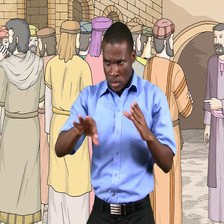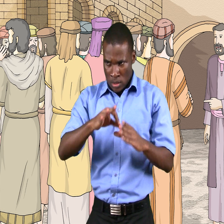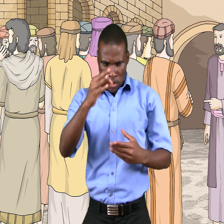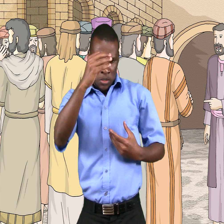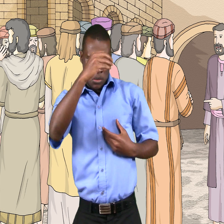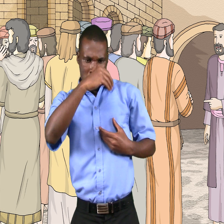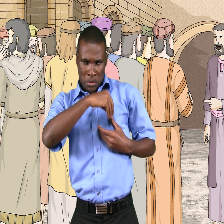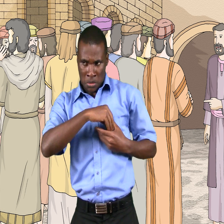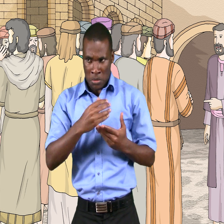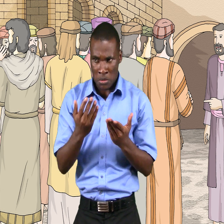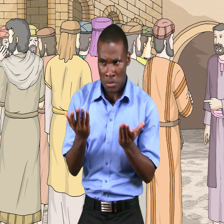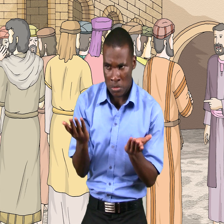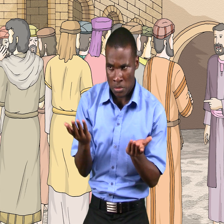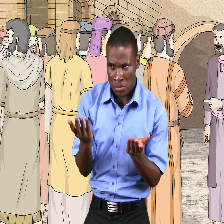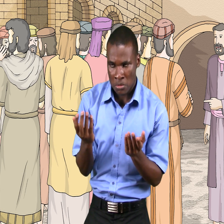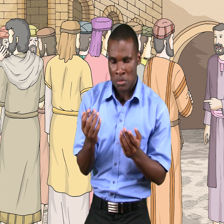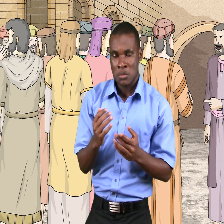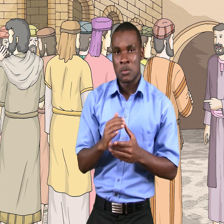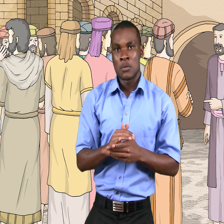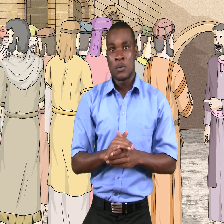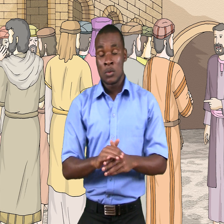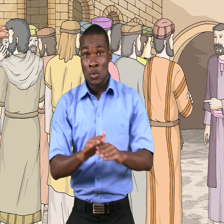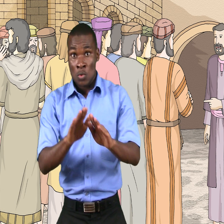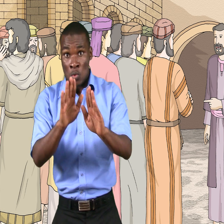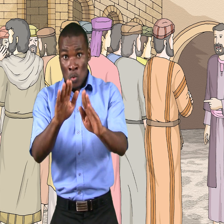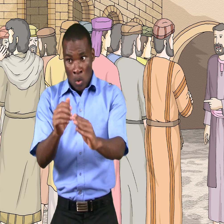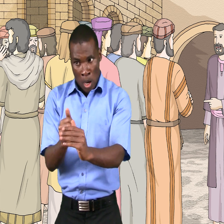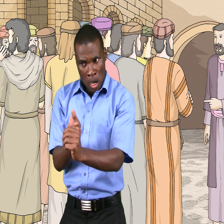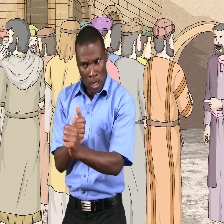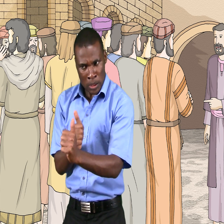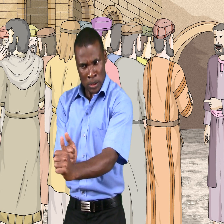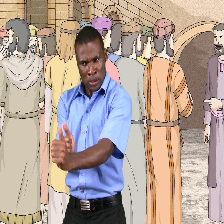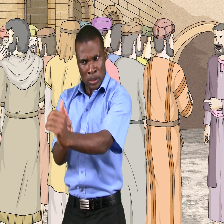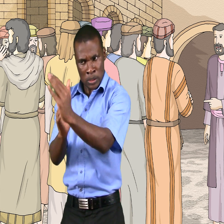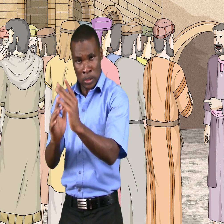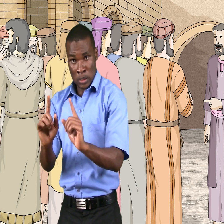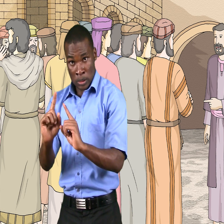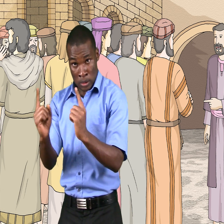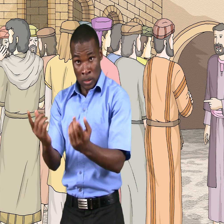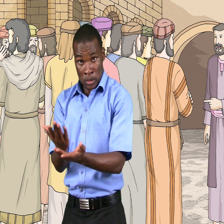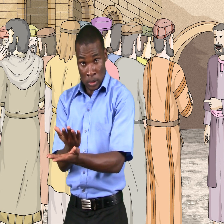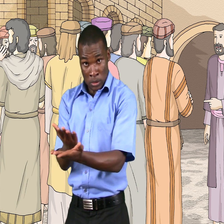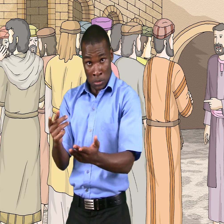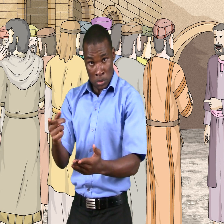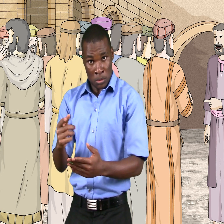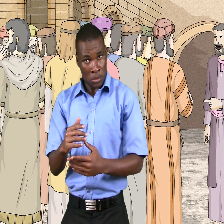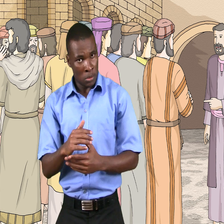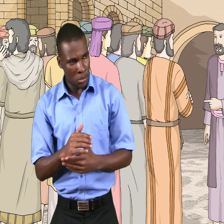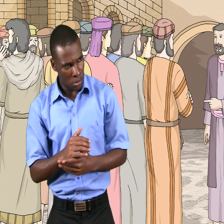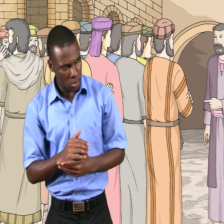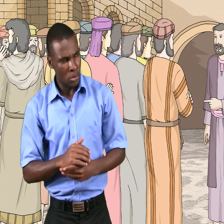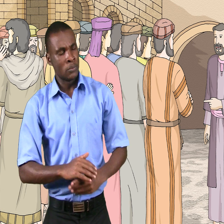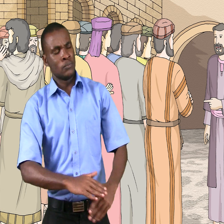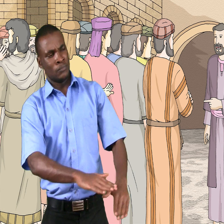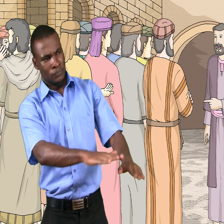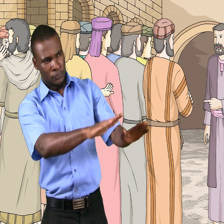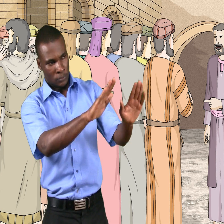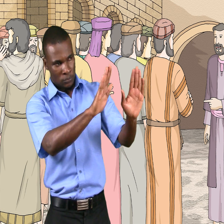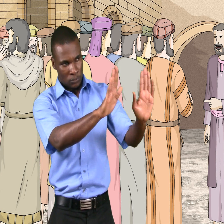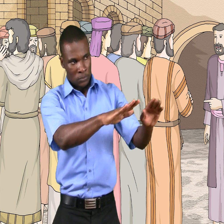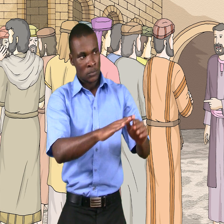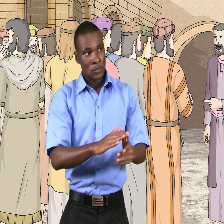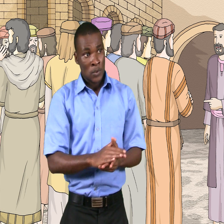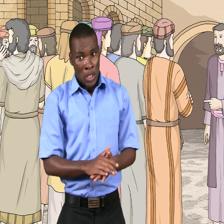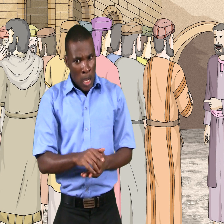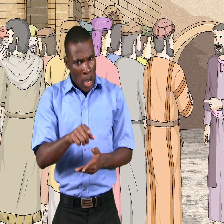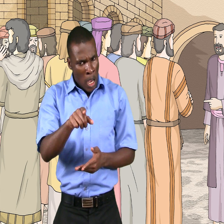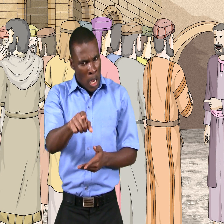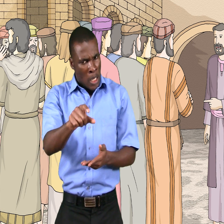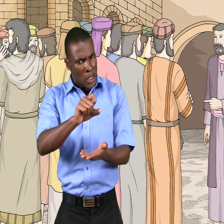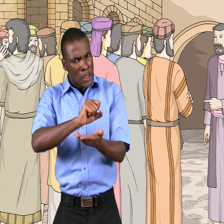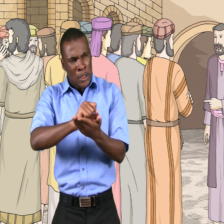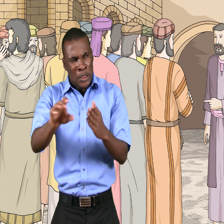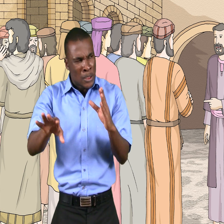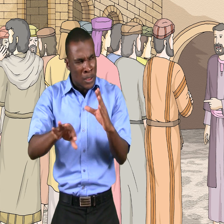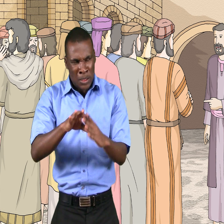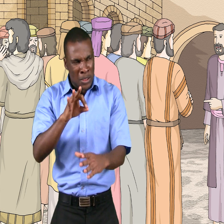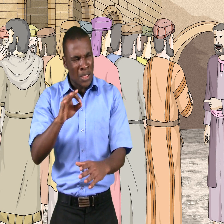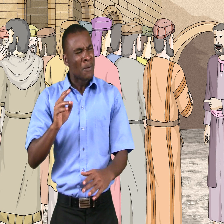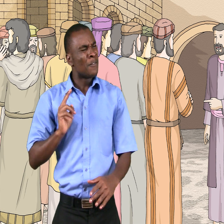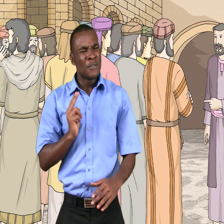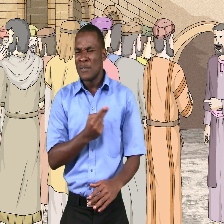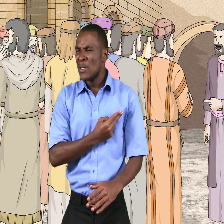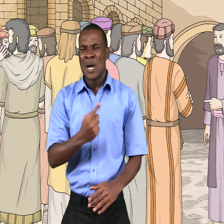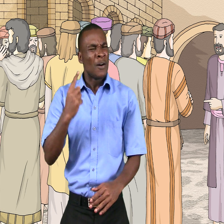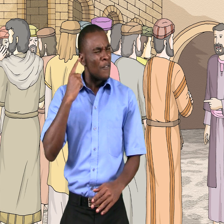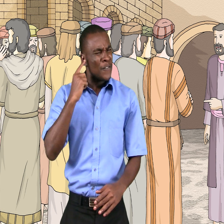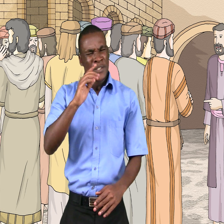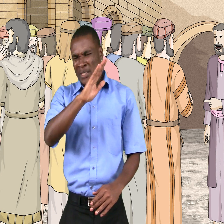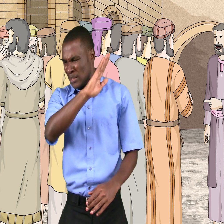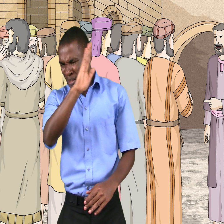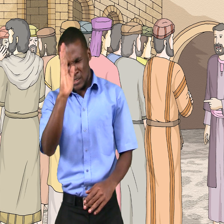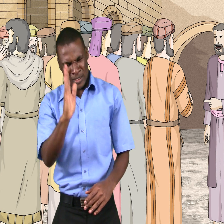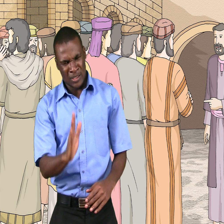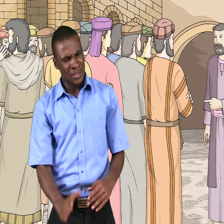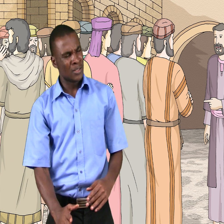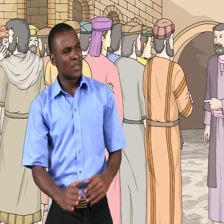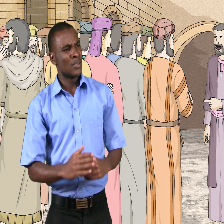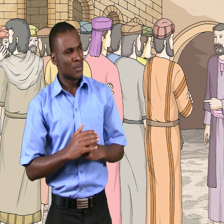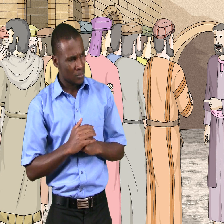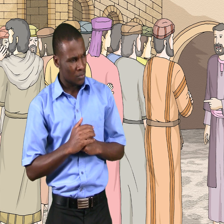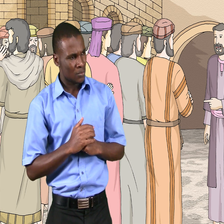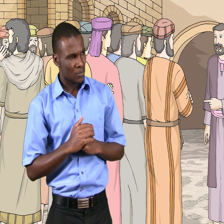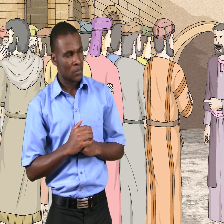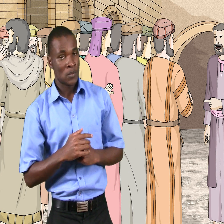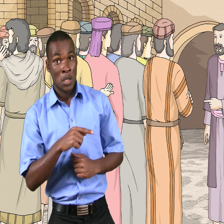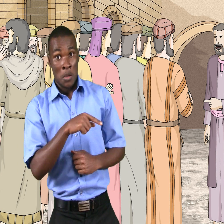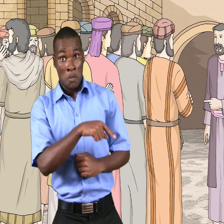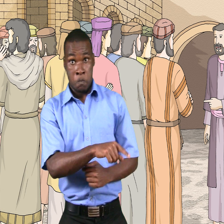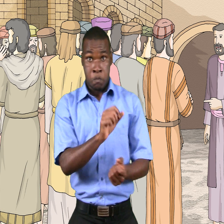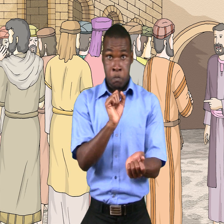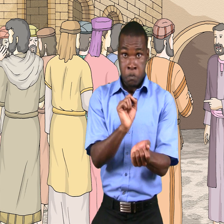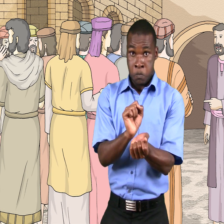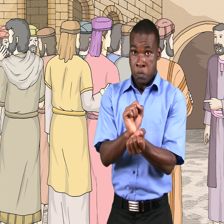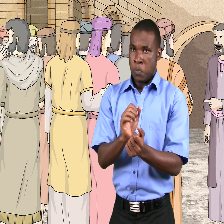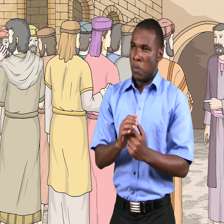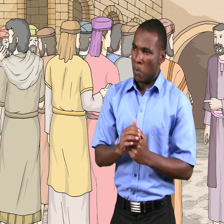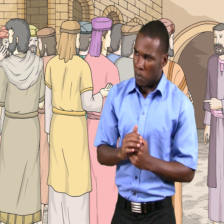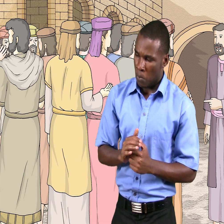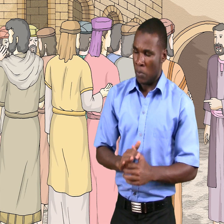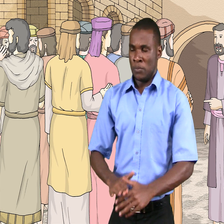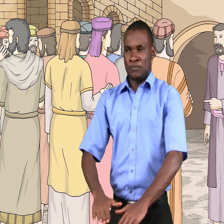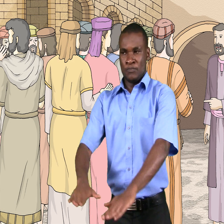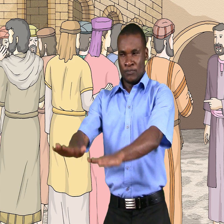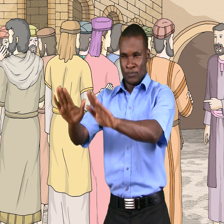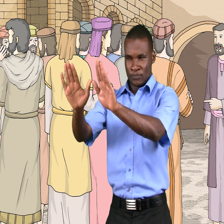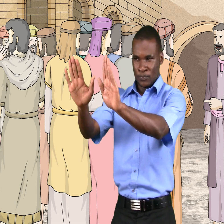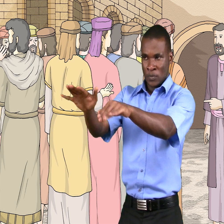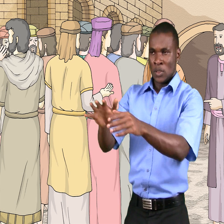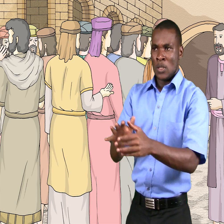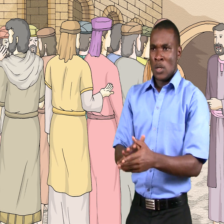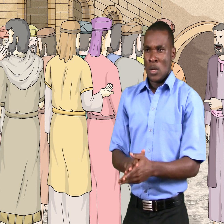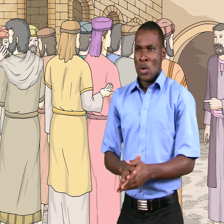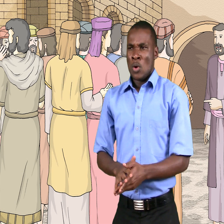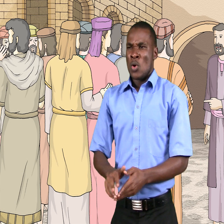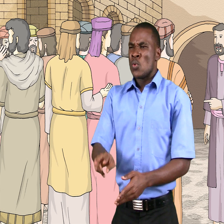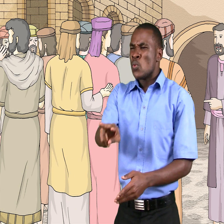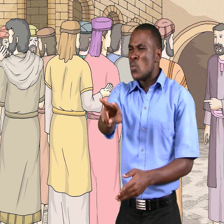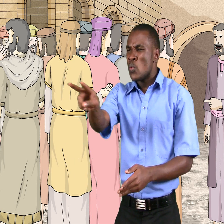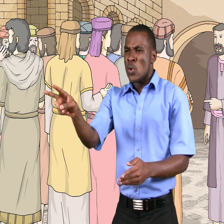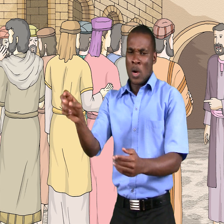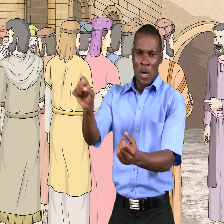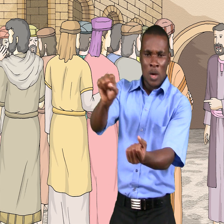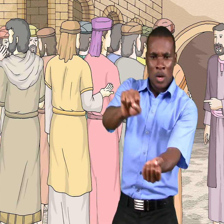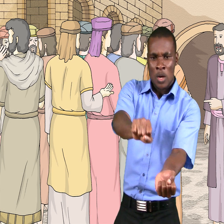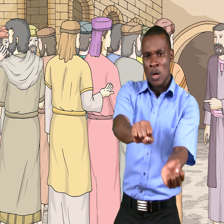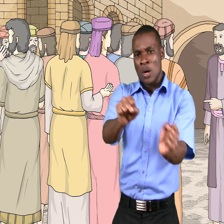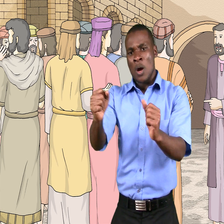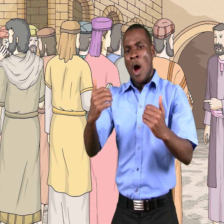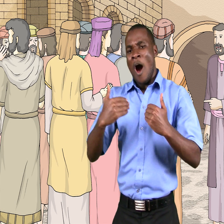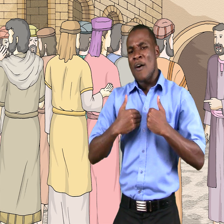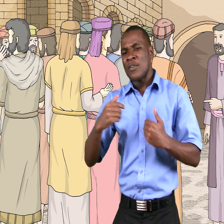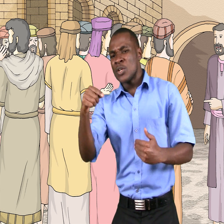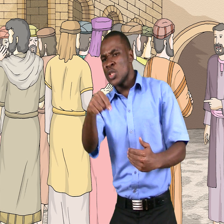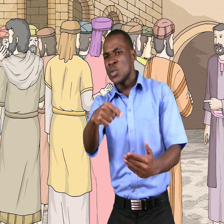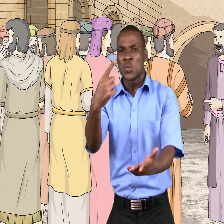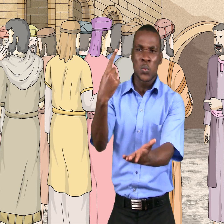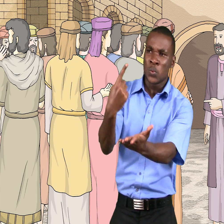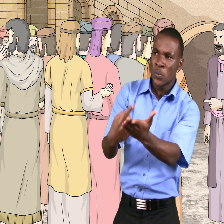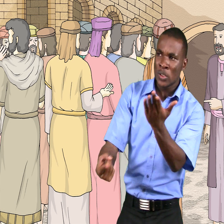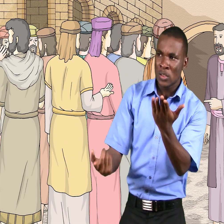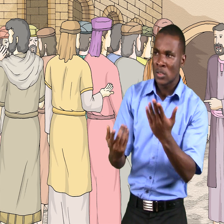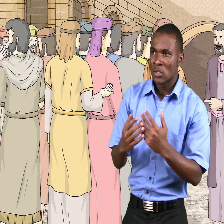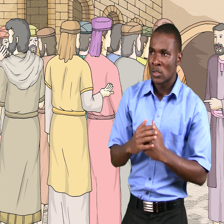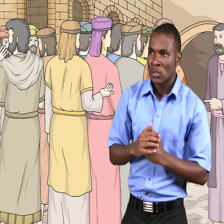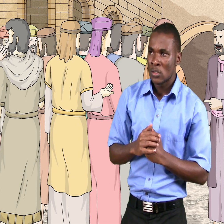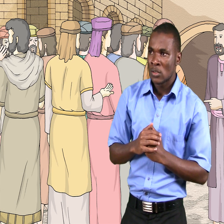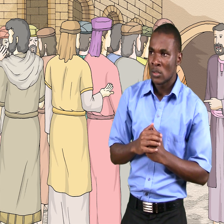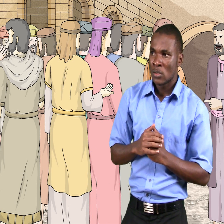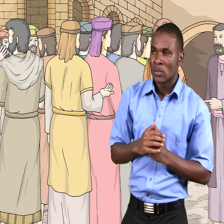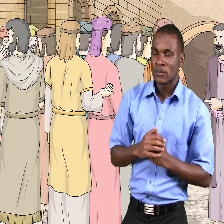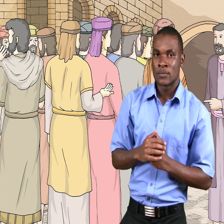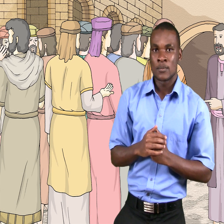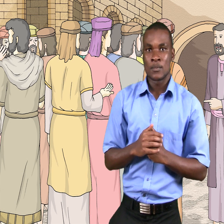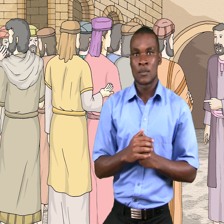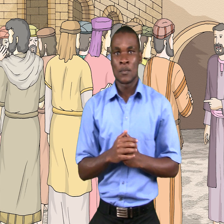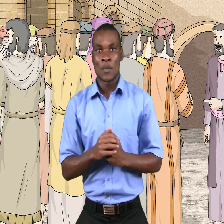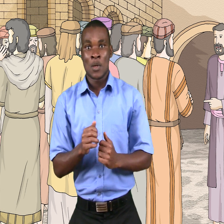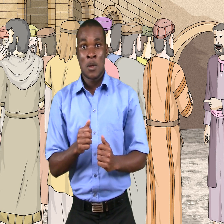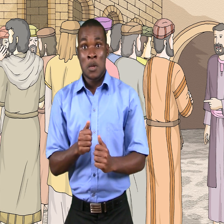“No,” they answered, “we have not even heard that there is a Holy Spirit.”